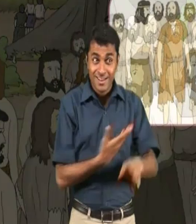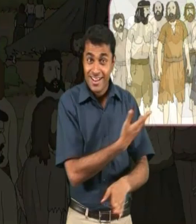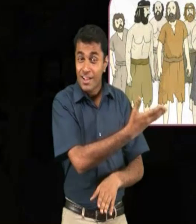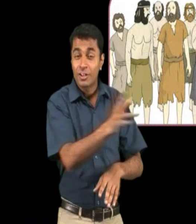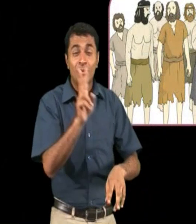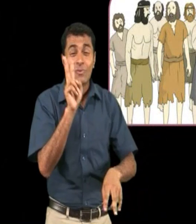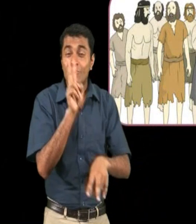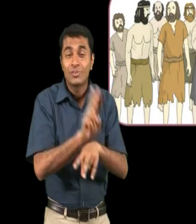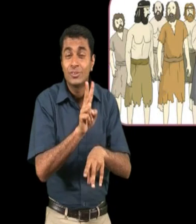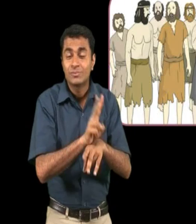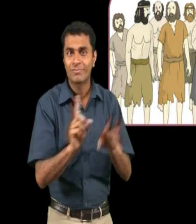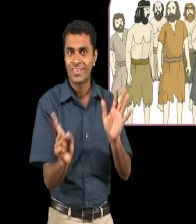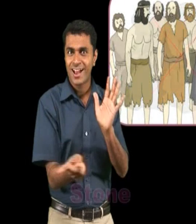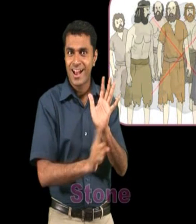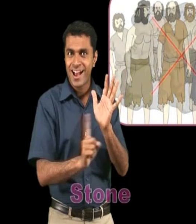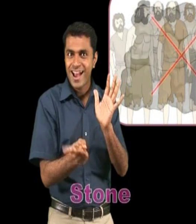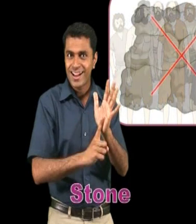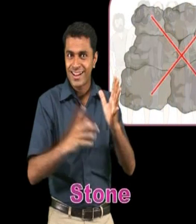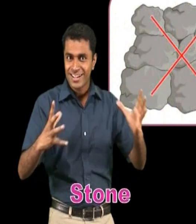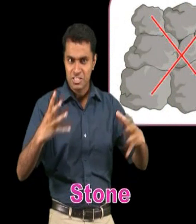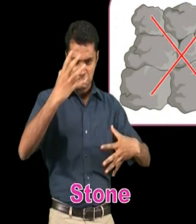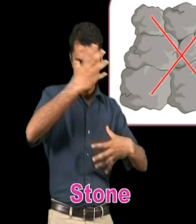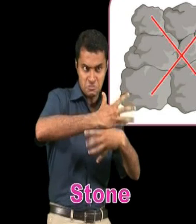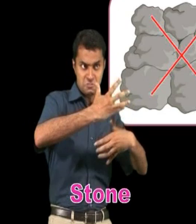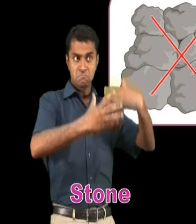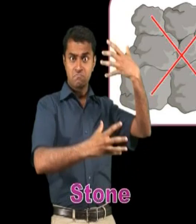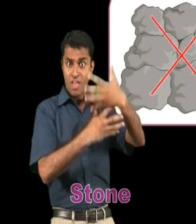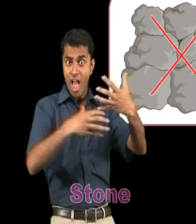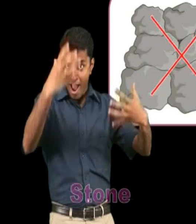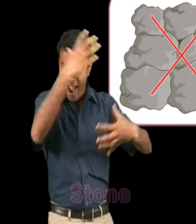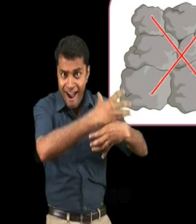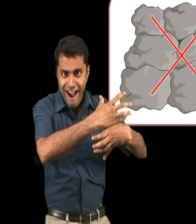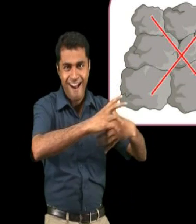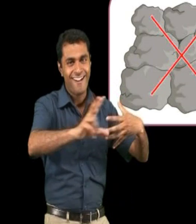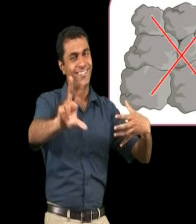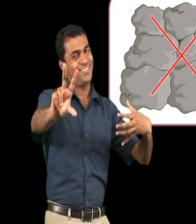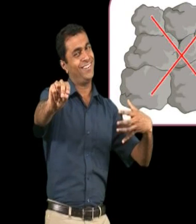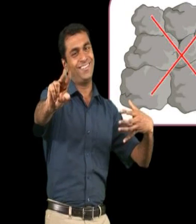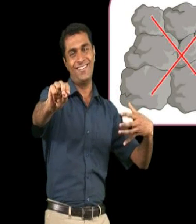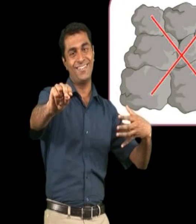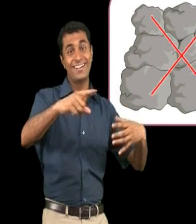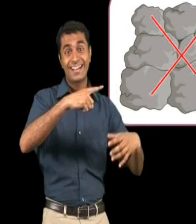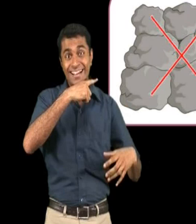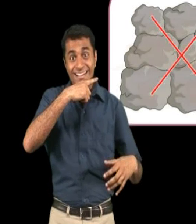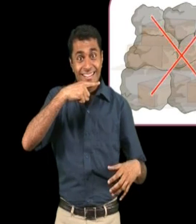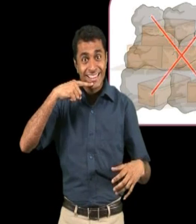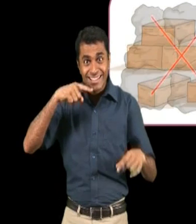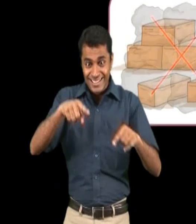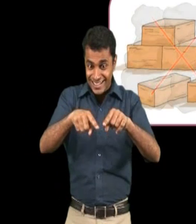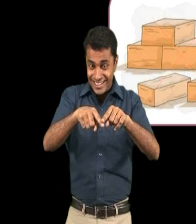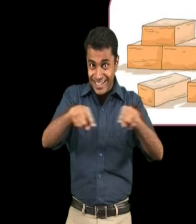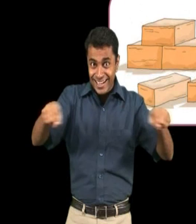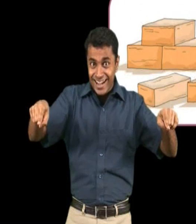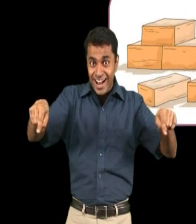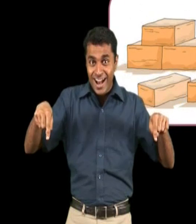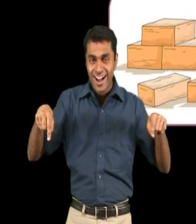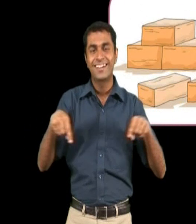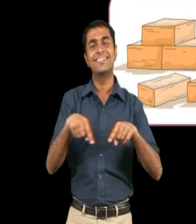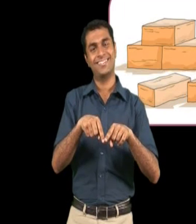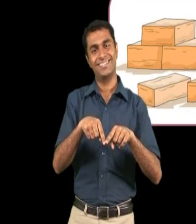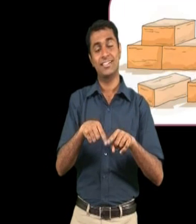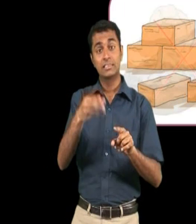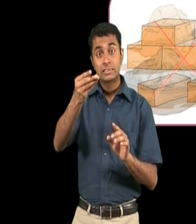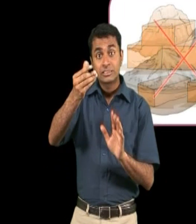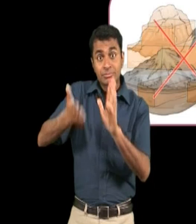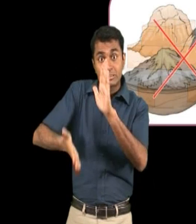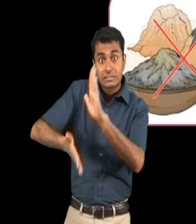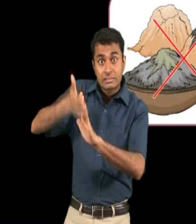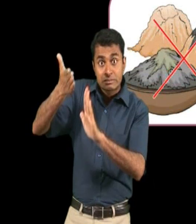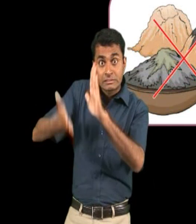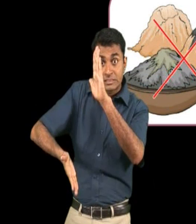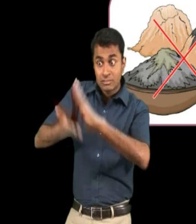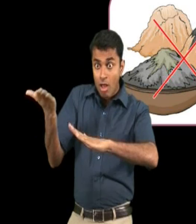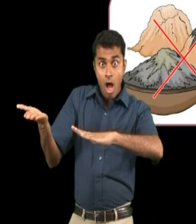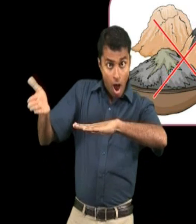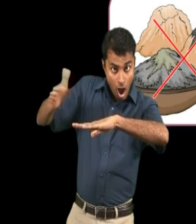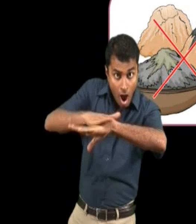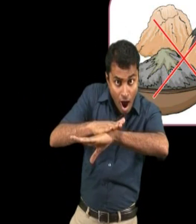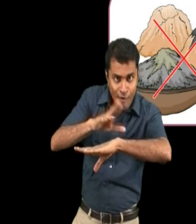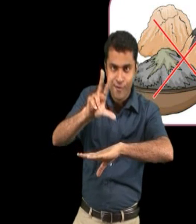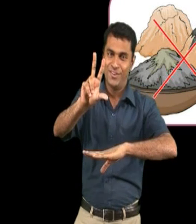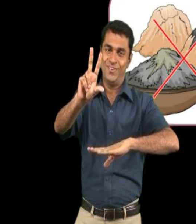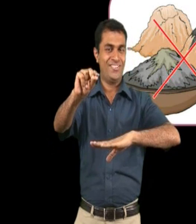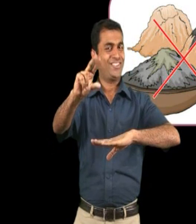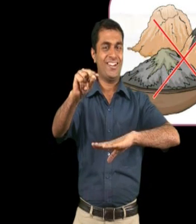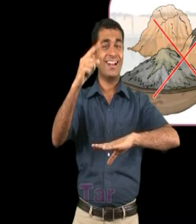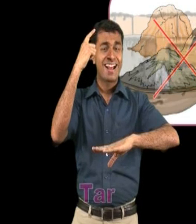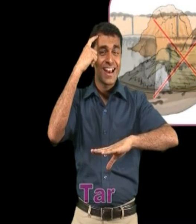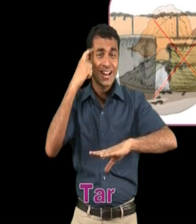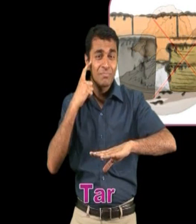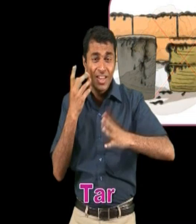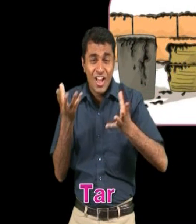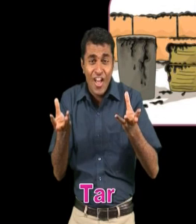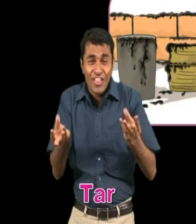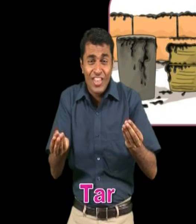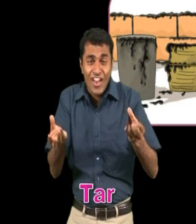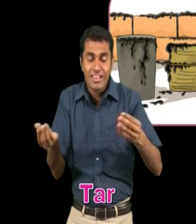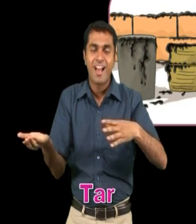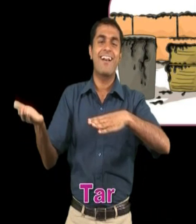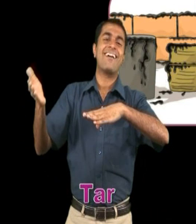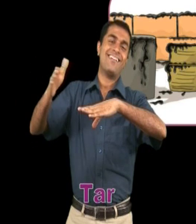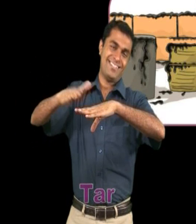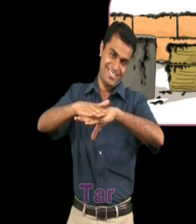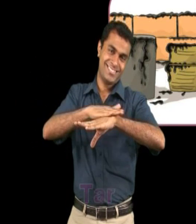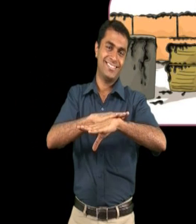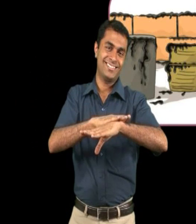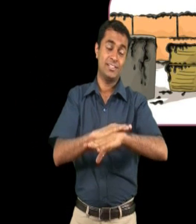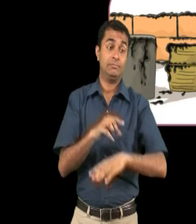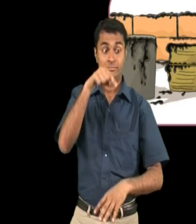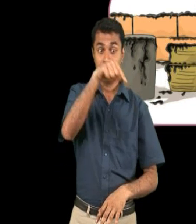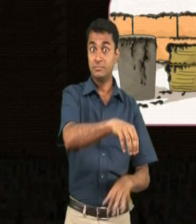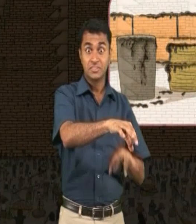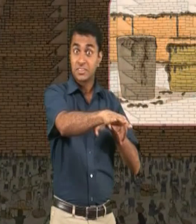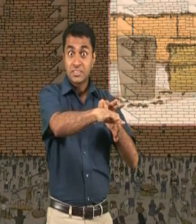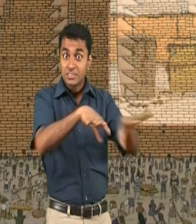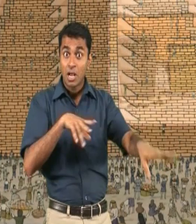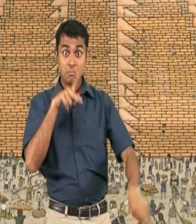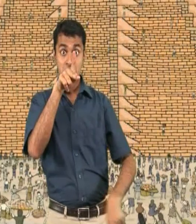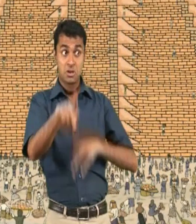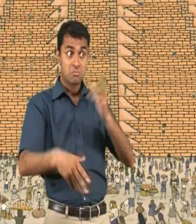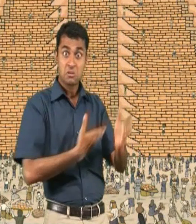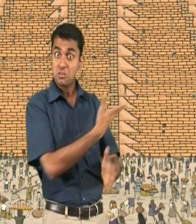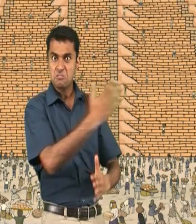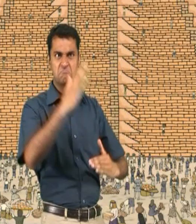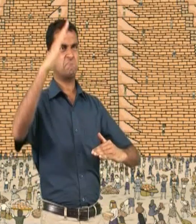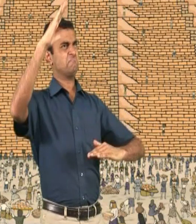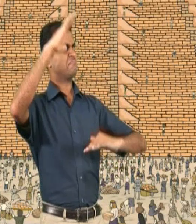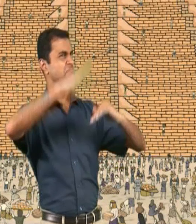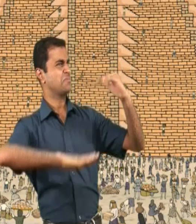So they used brick instead of stone, and tar instead of mortar.